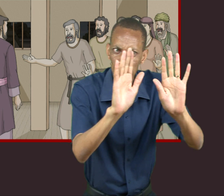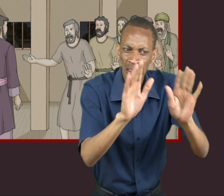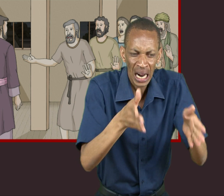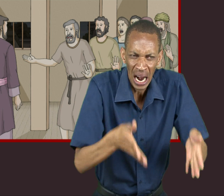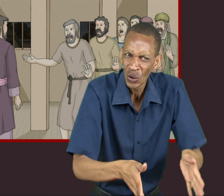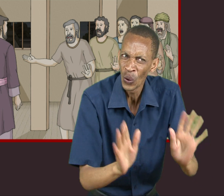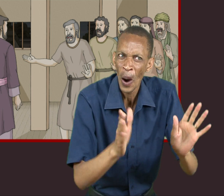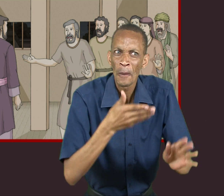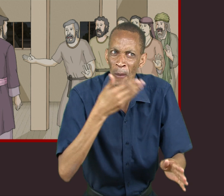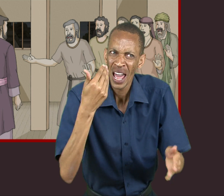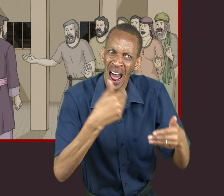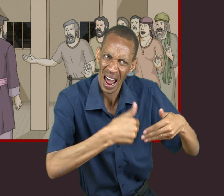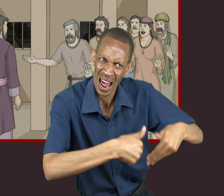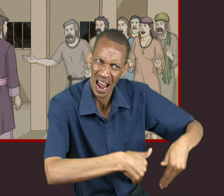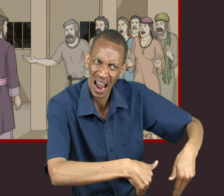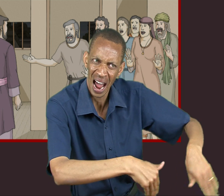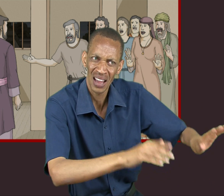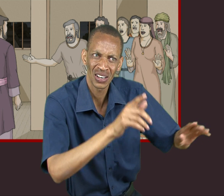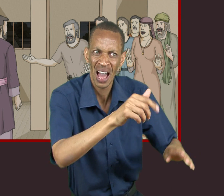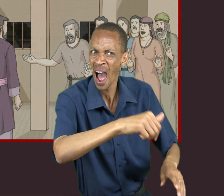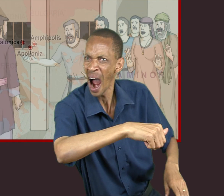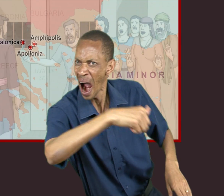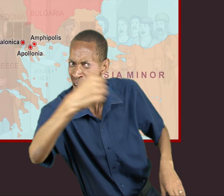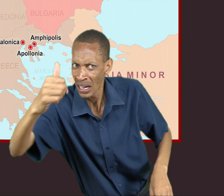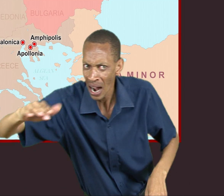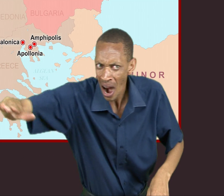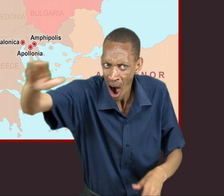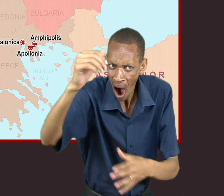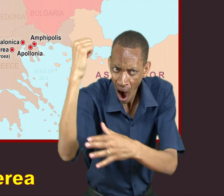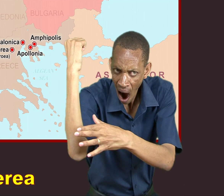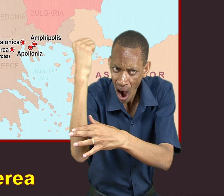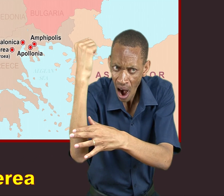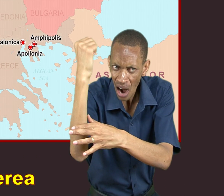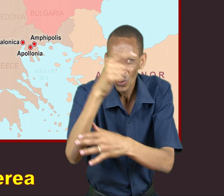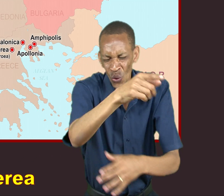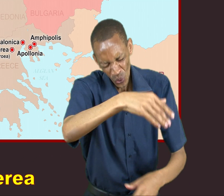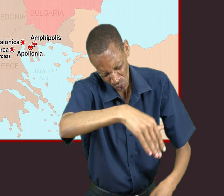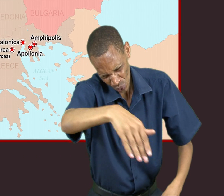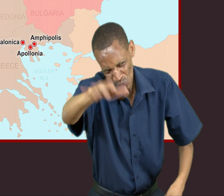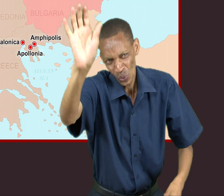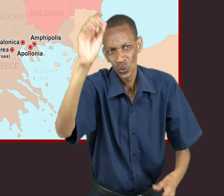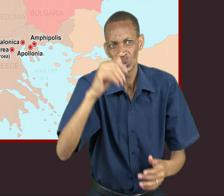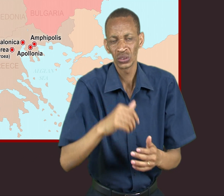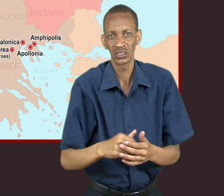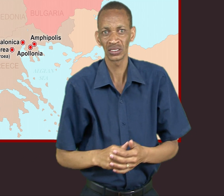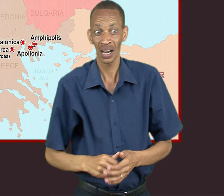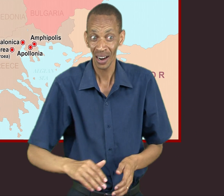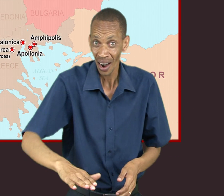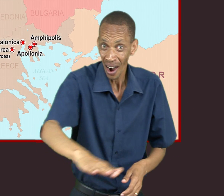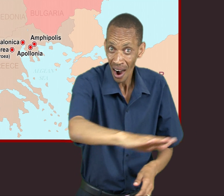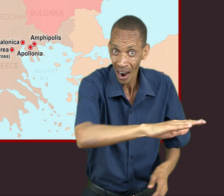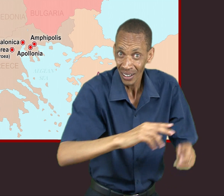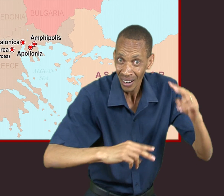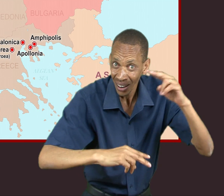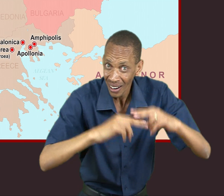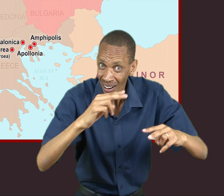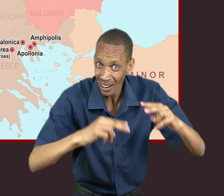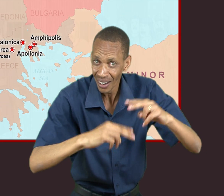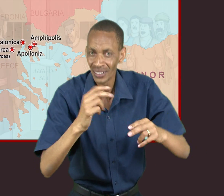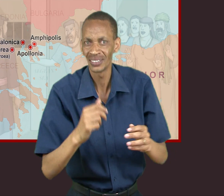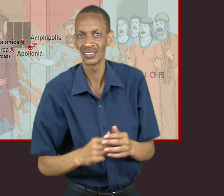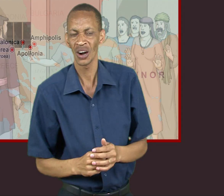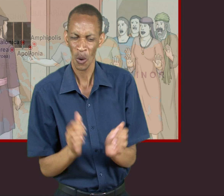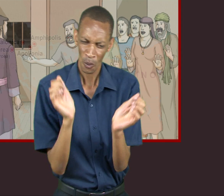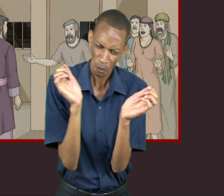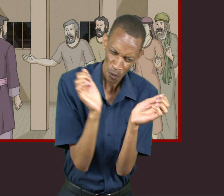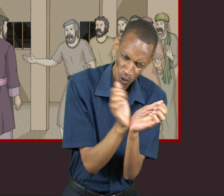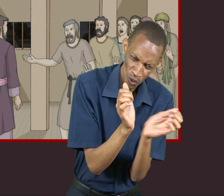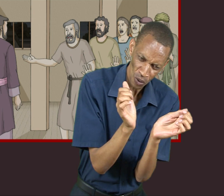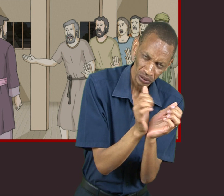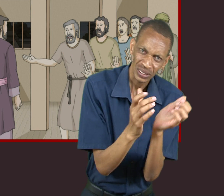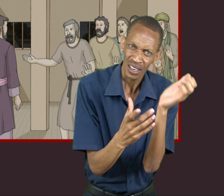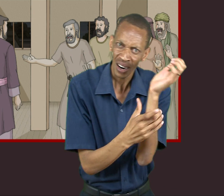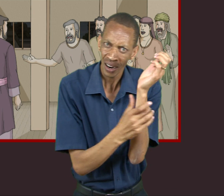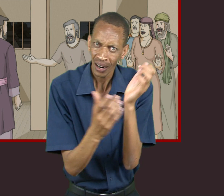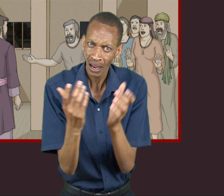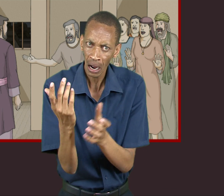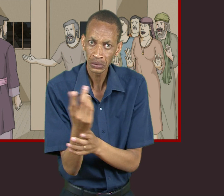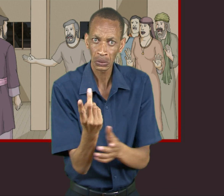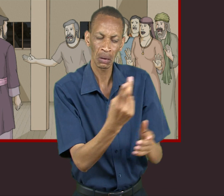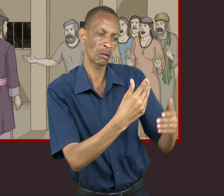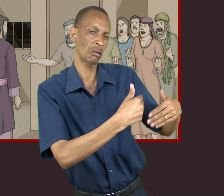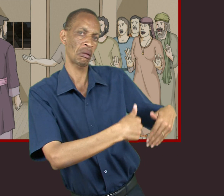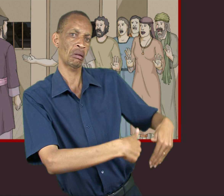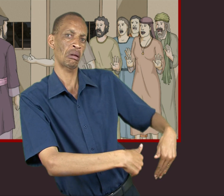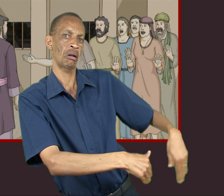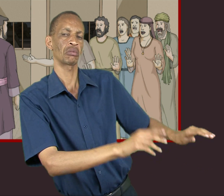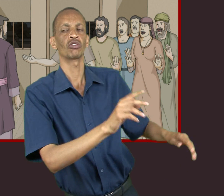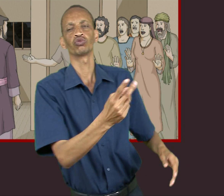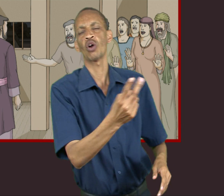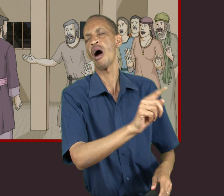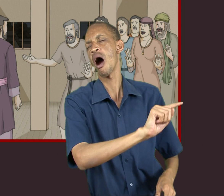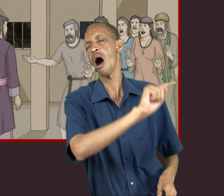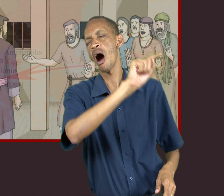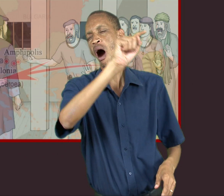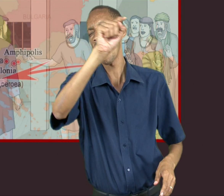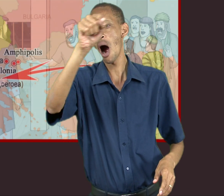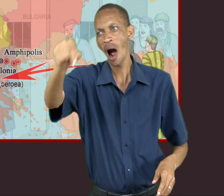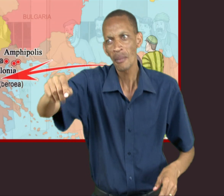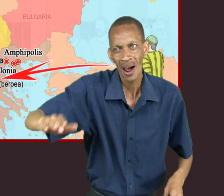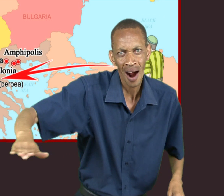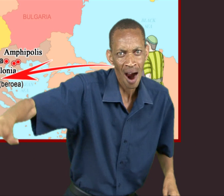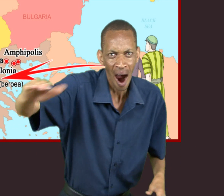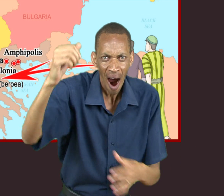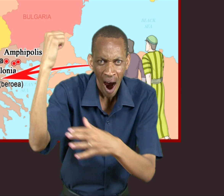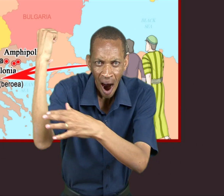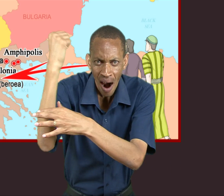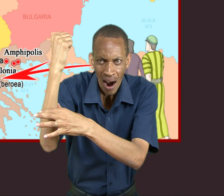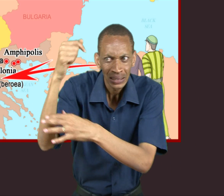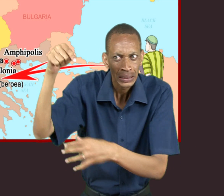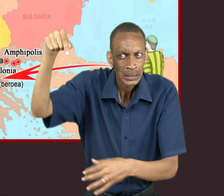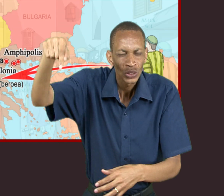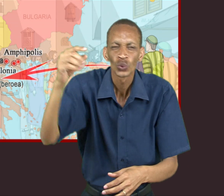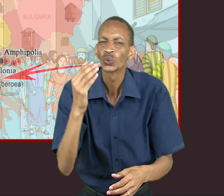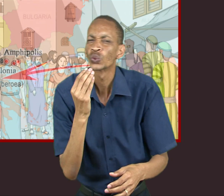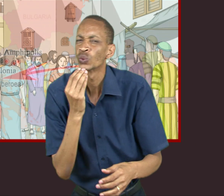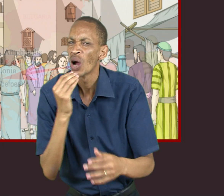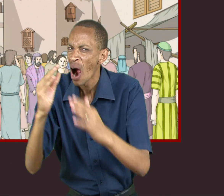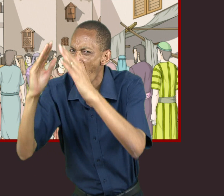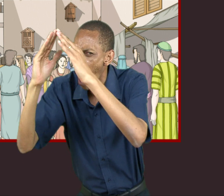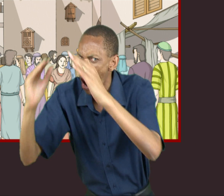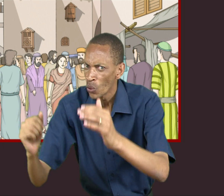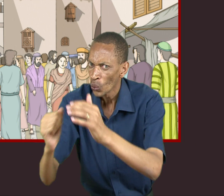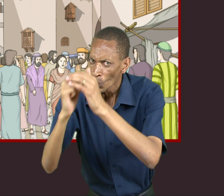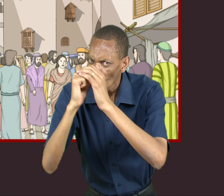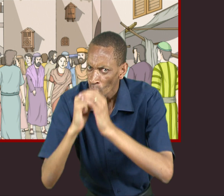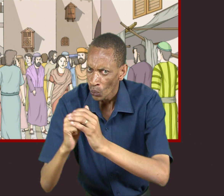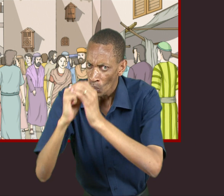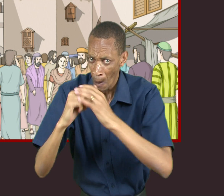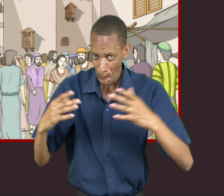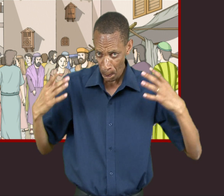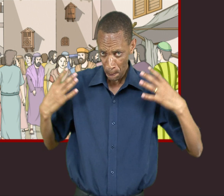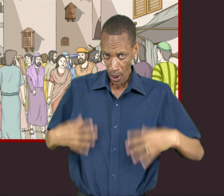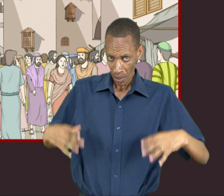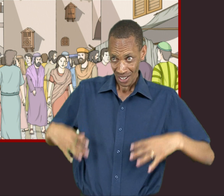As soon as night had fallen, the brothers sent Paul and Silas away to Berea.